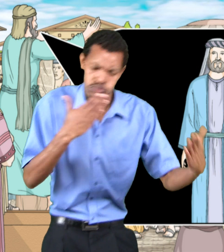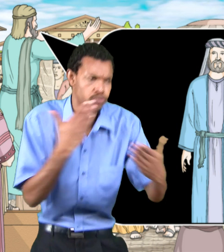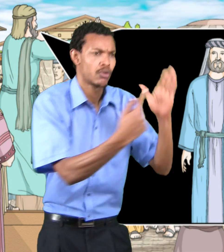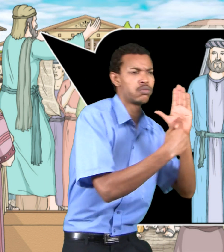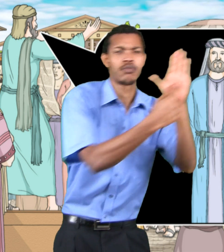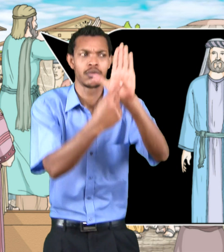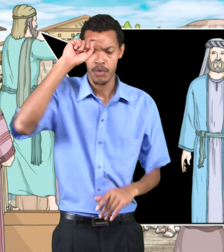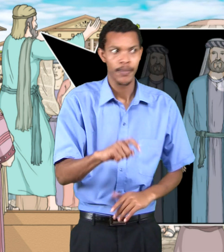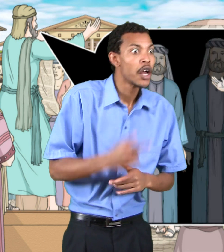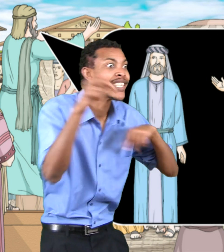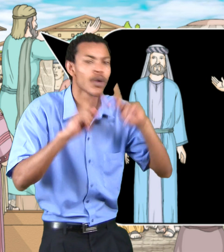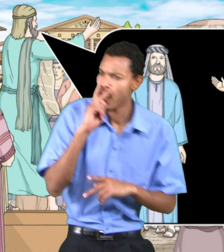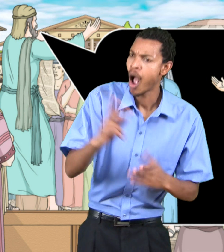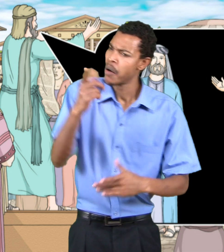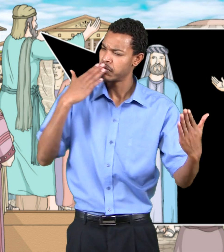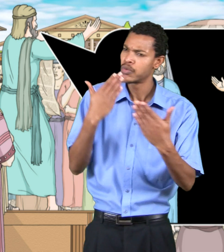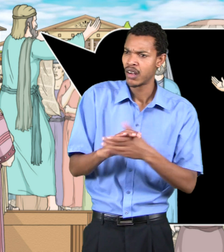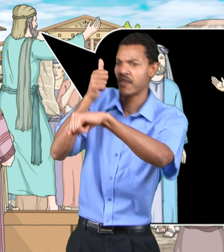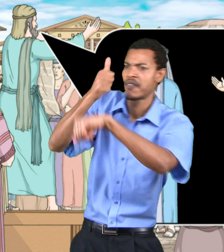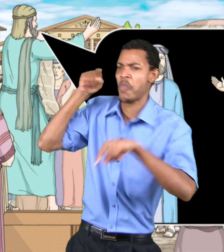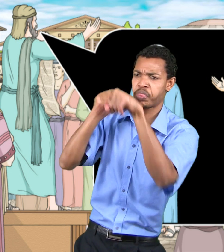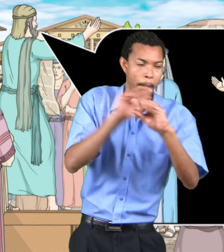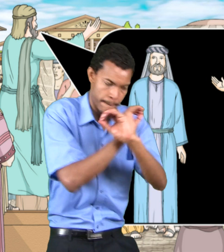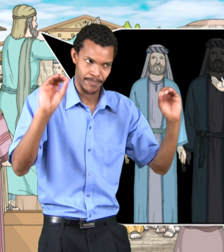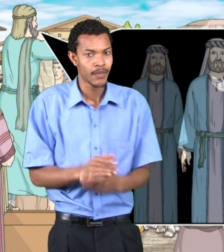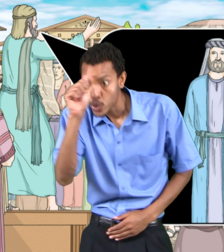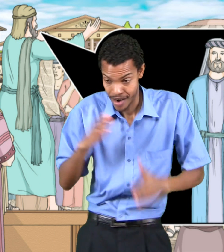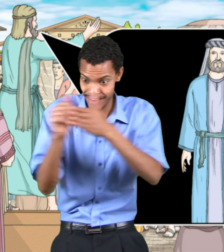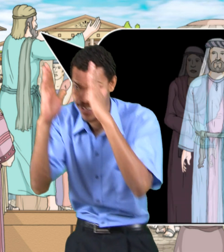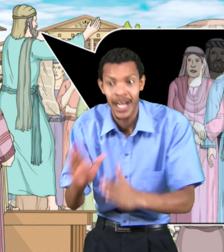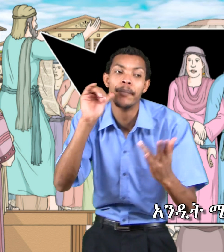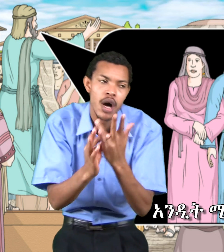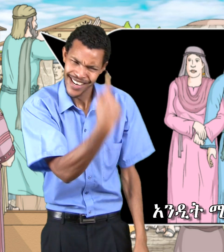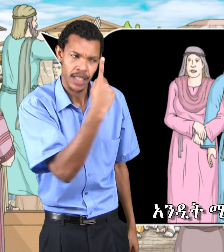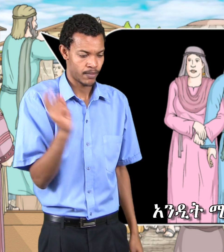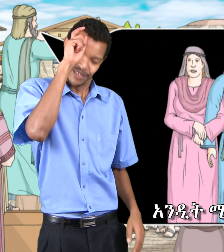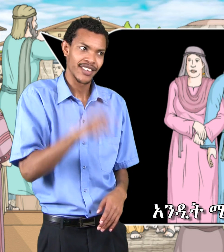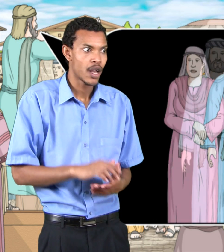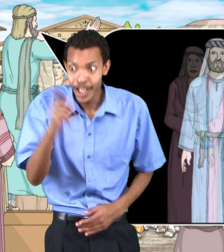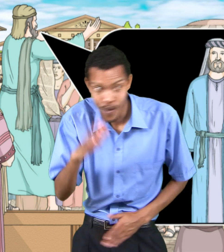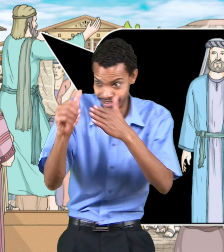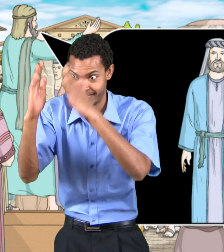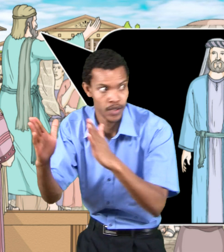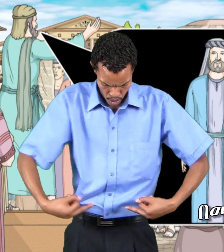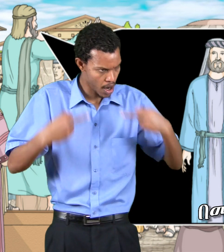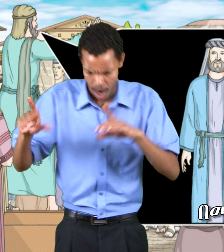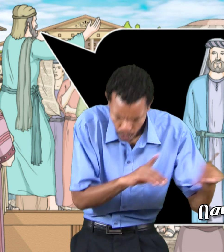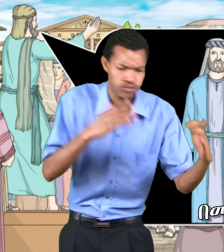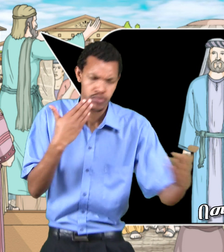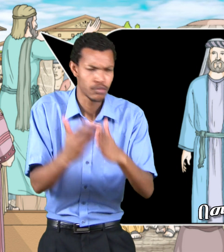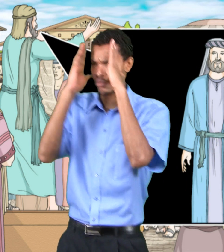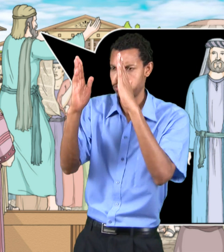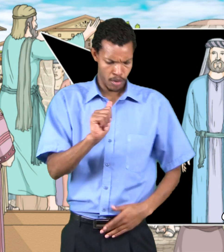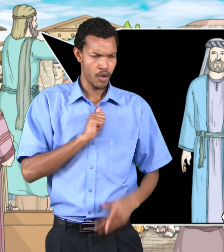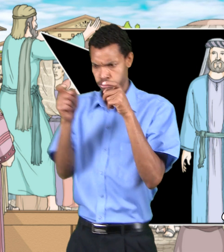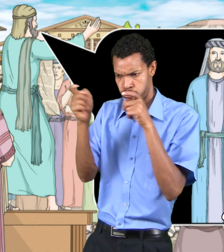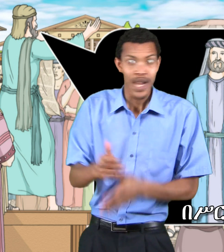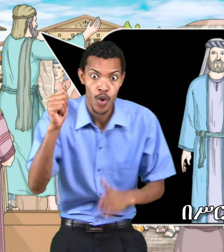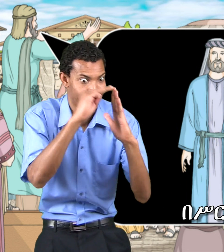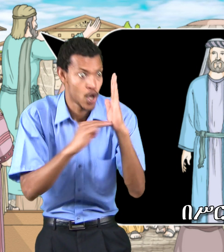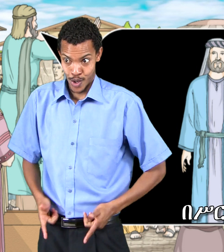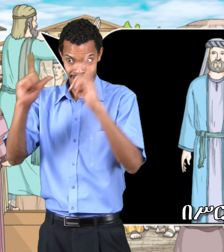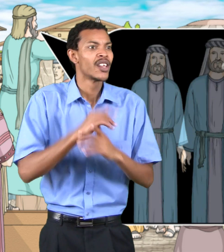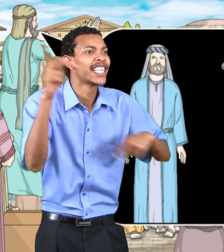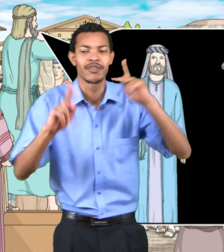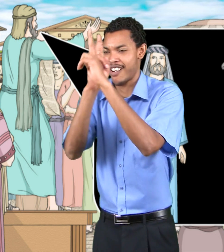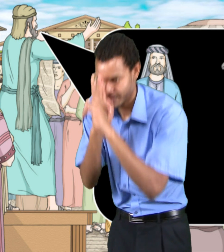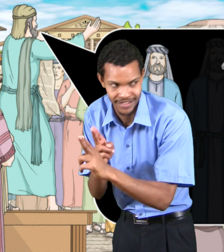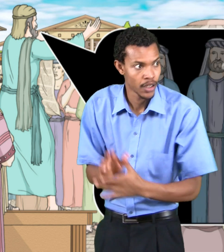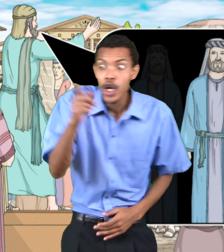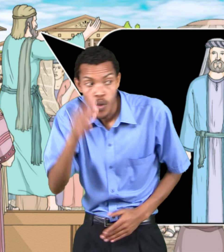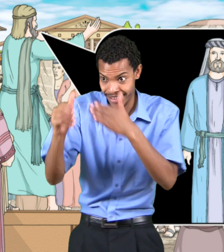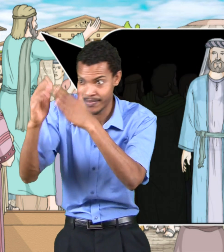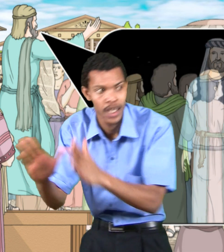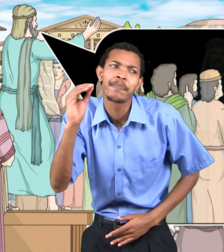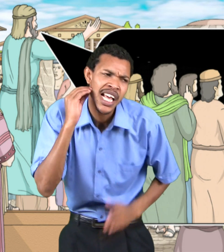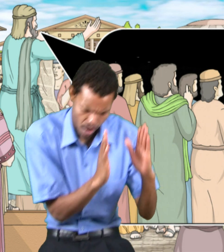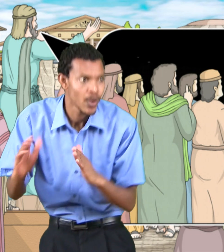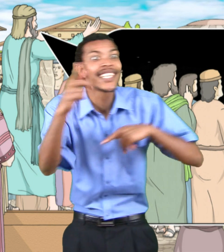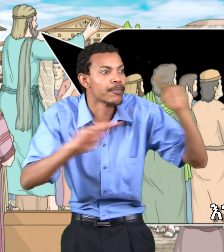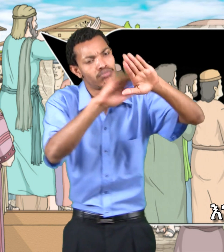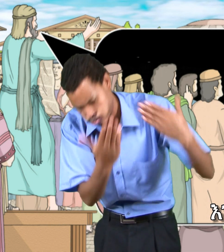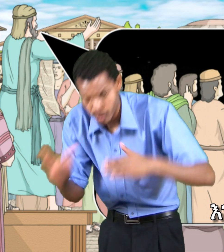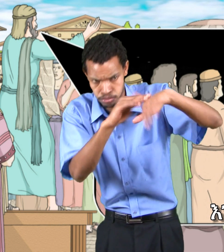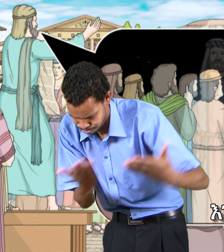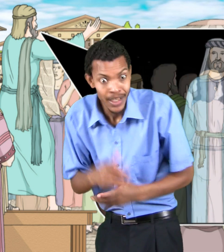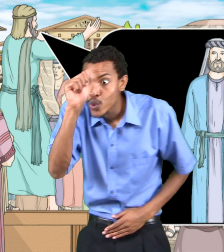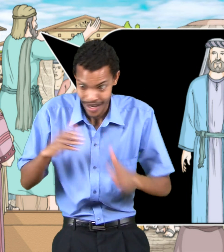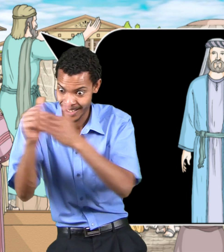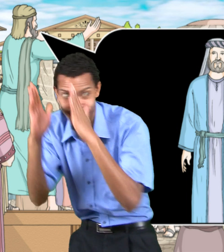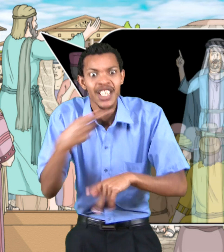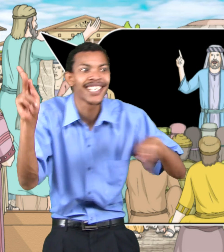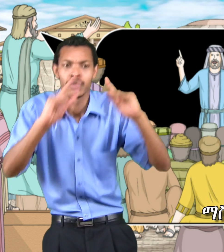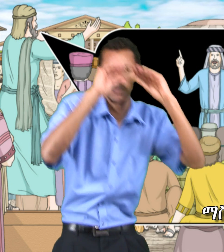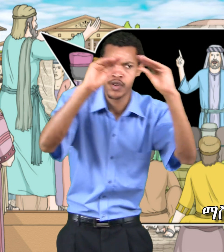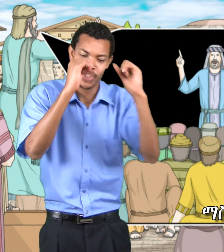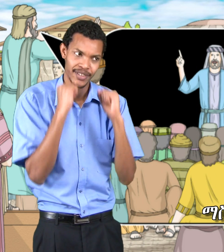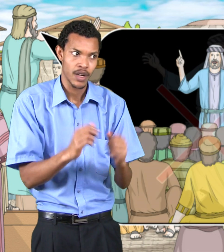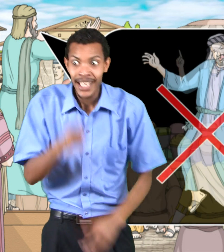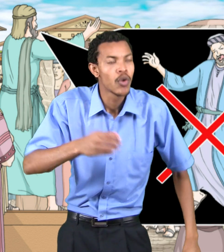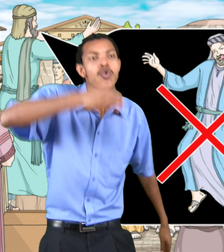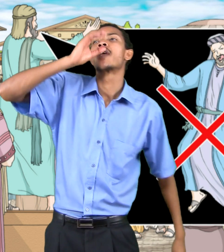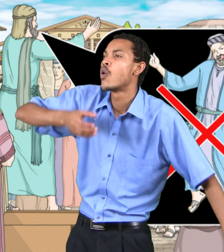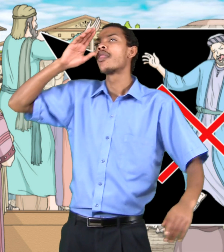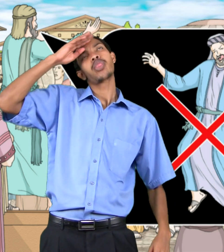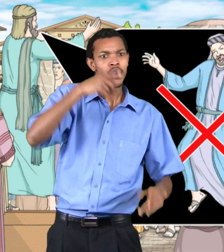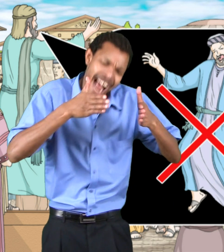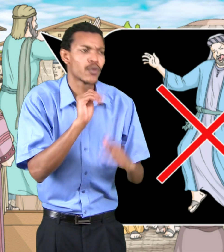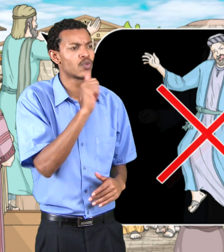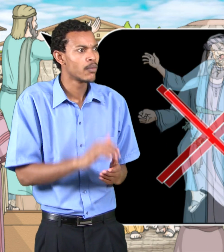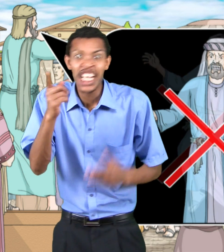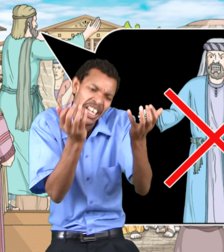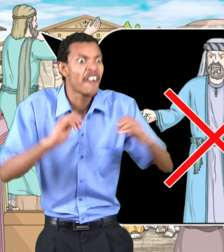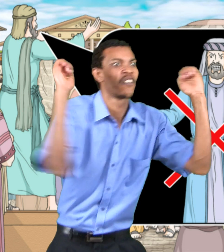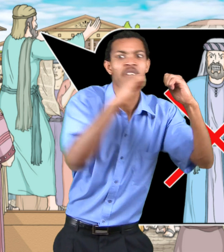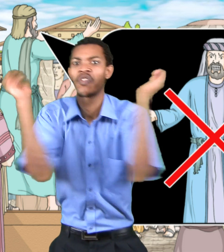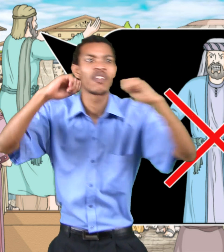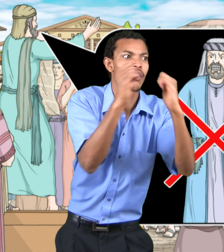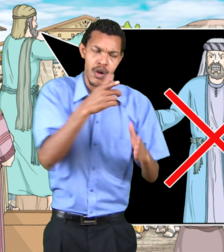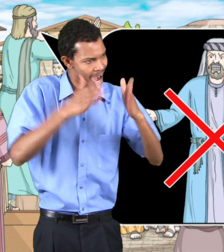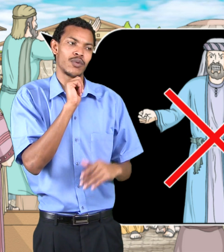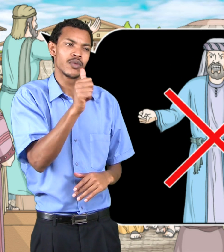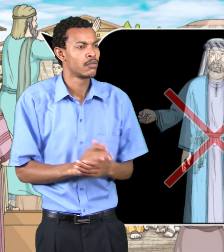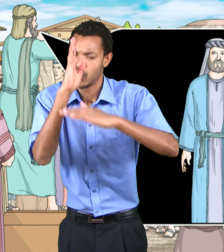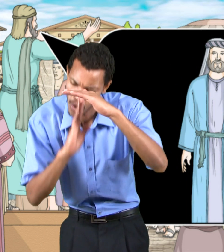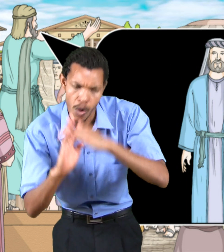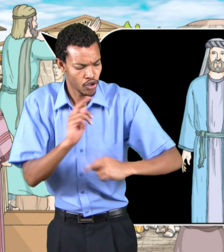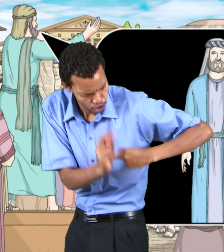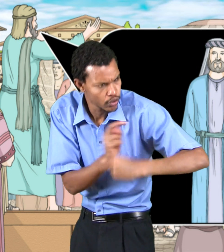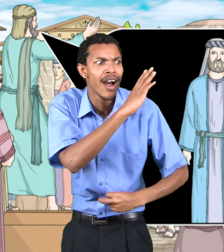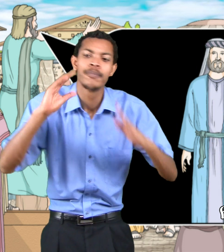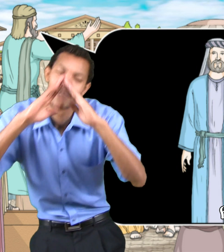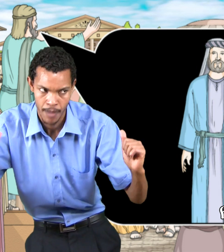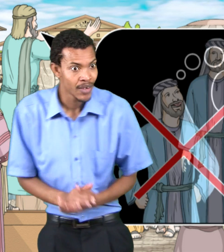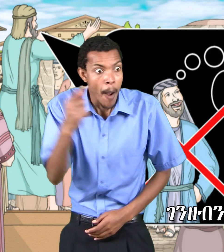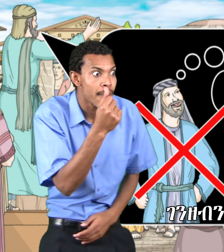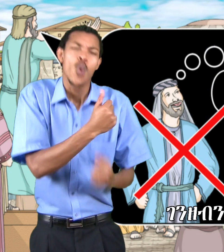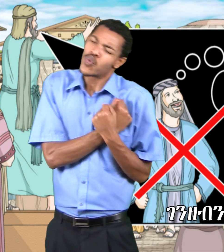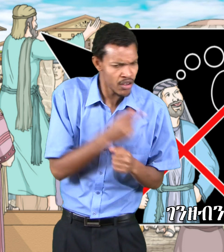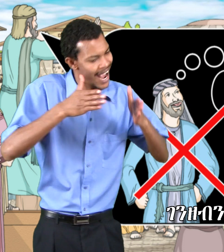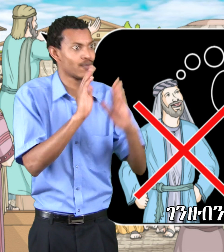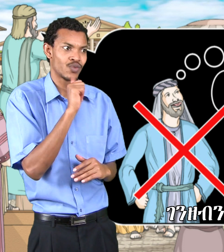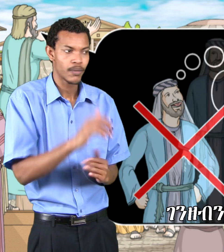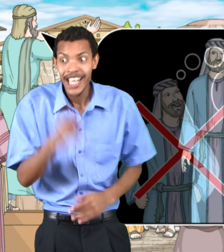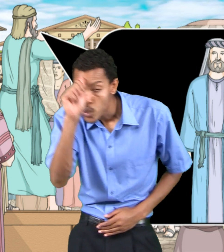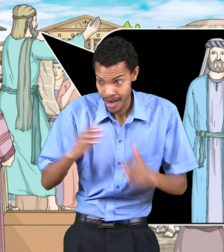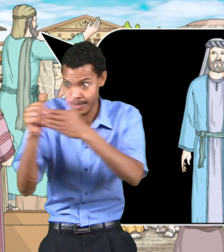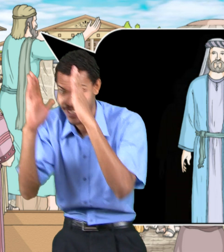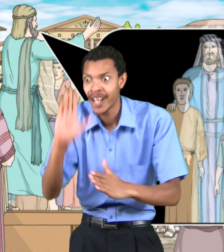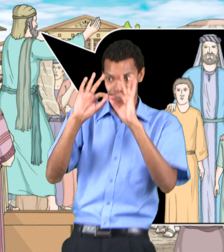An overseer, then, must be above reproach, the husband of but one wife, temperate, self-controlled, respectable, hospitable, able to teach, not dependent on wine, not violent but gentle, peaceable, and free of the love of money.